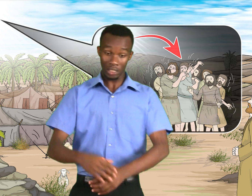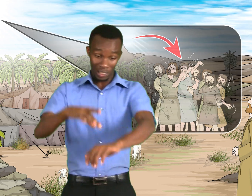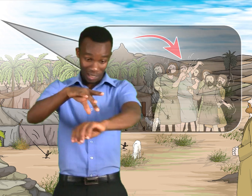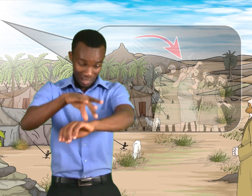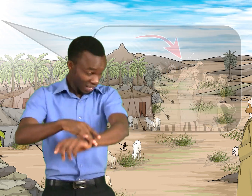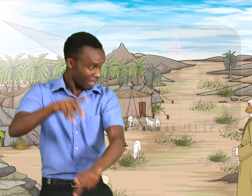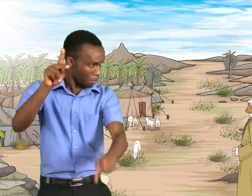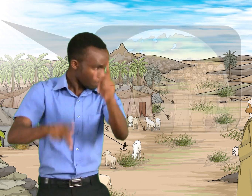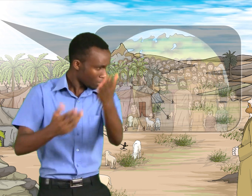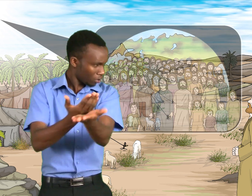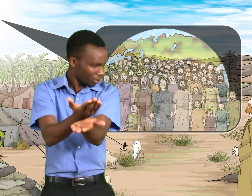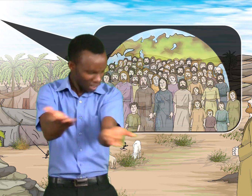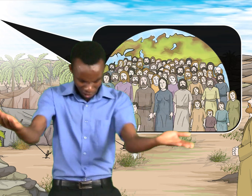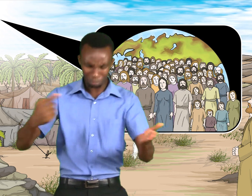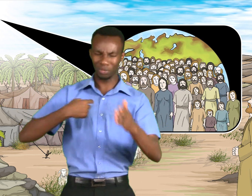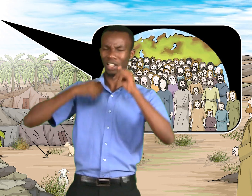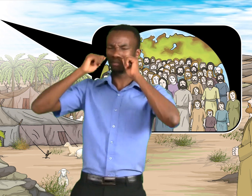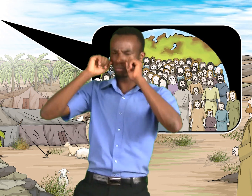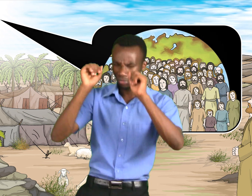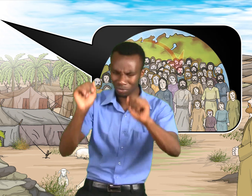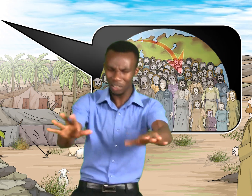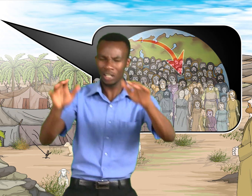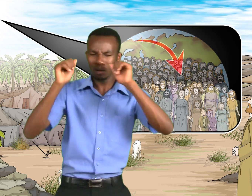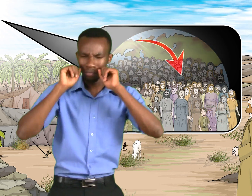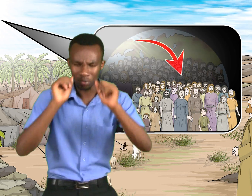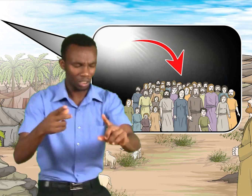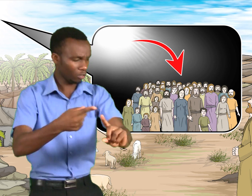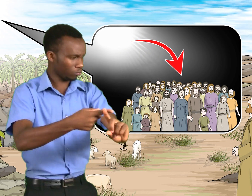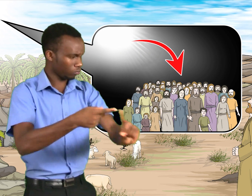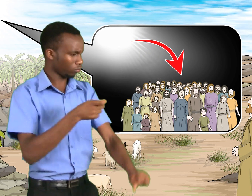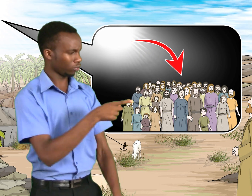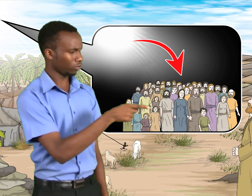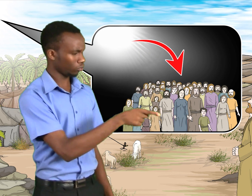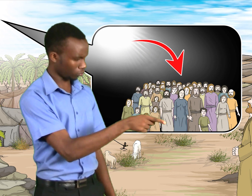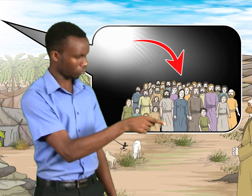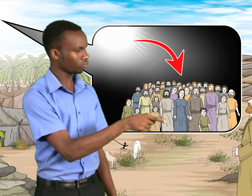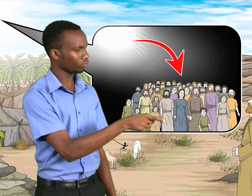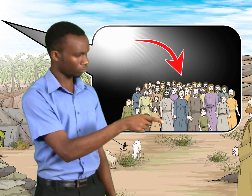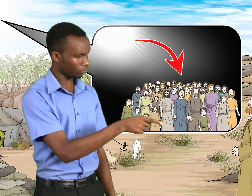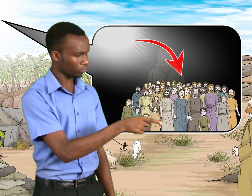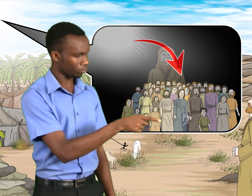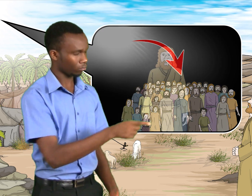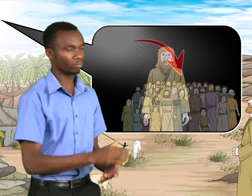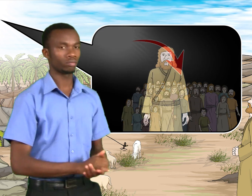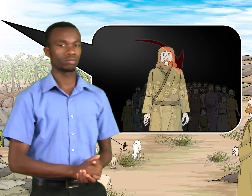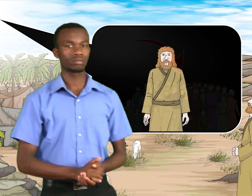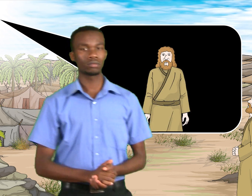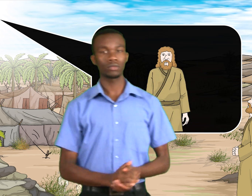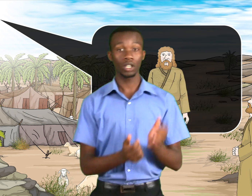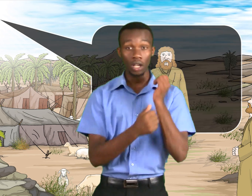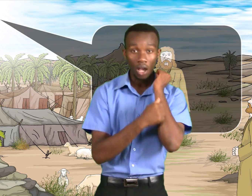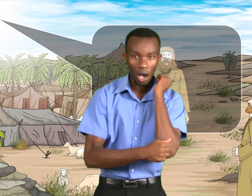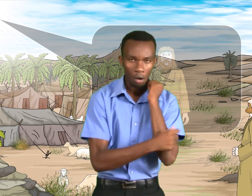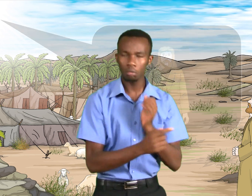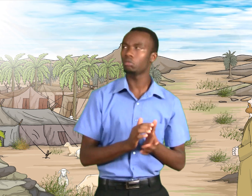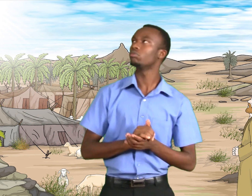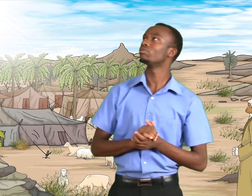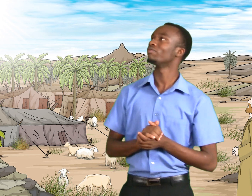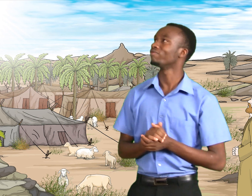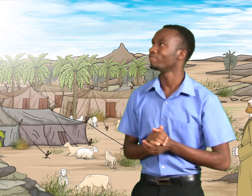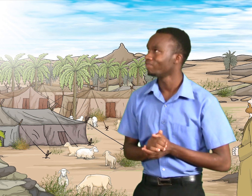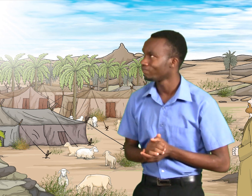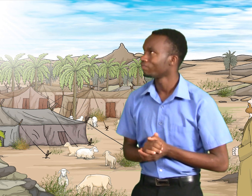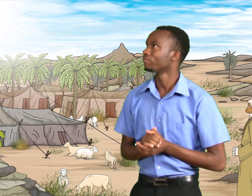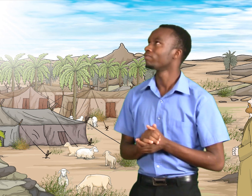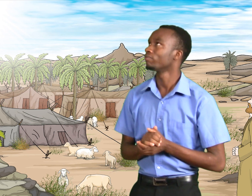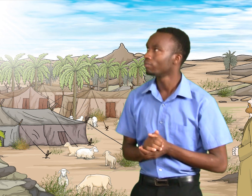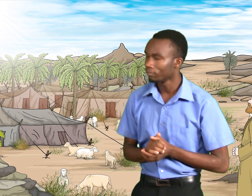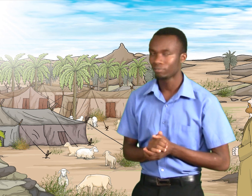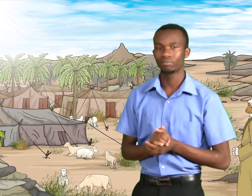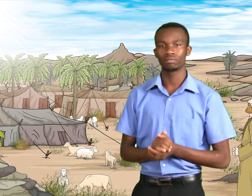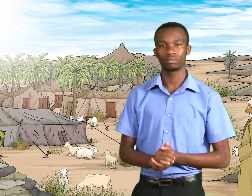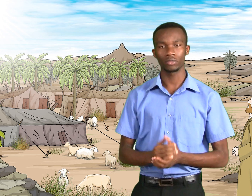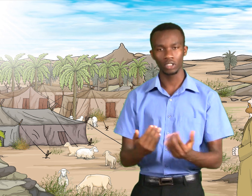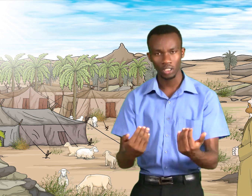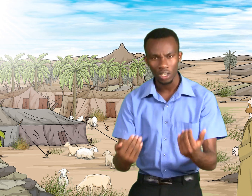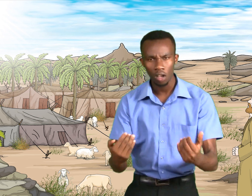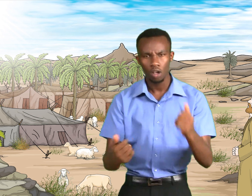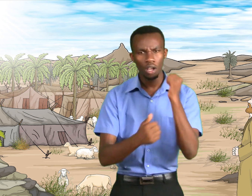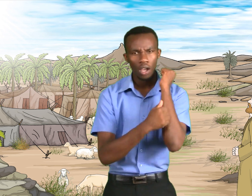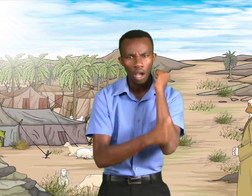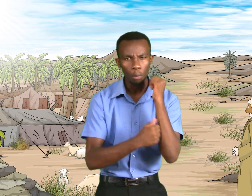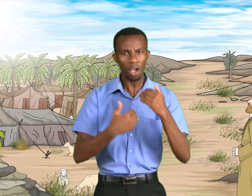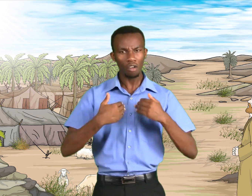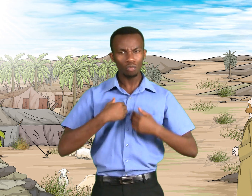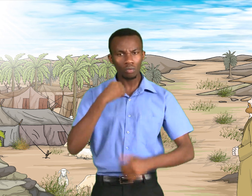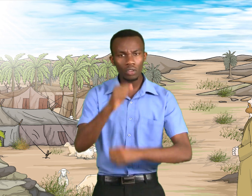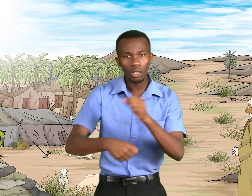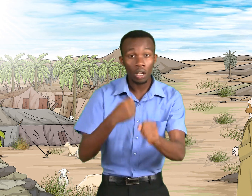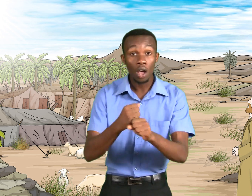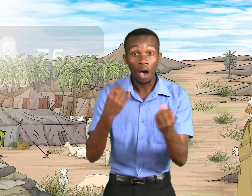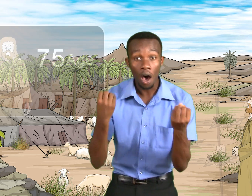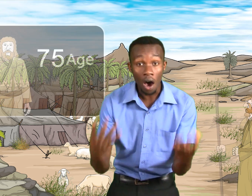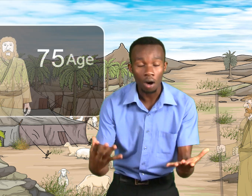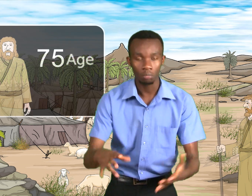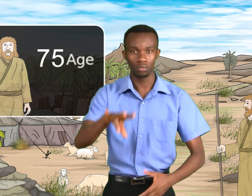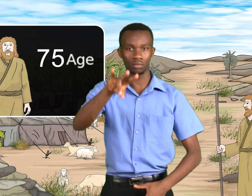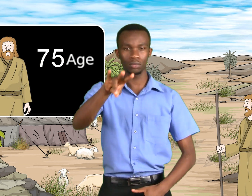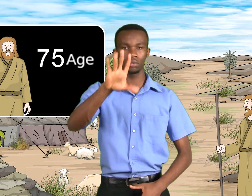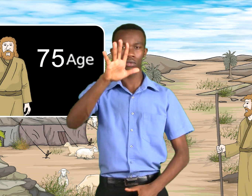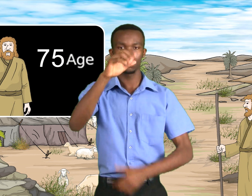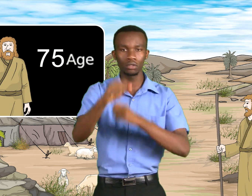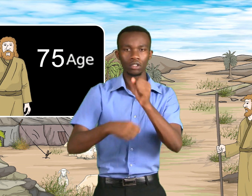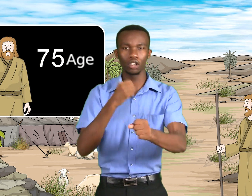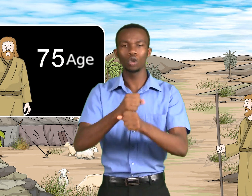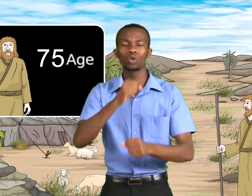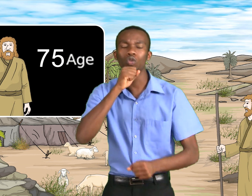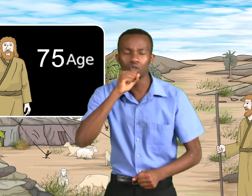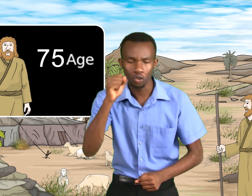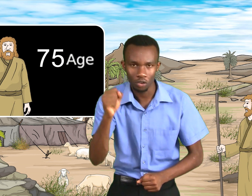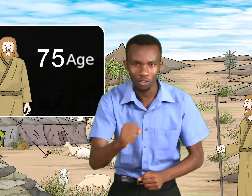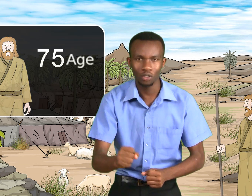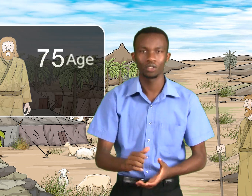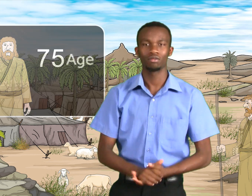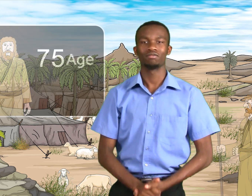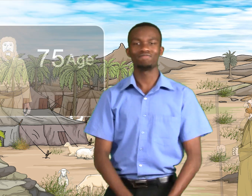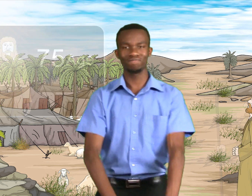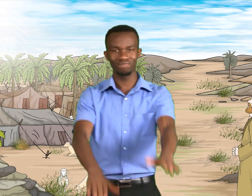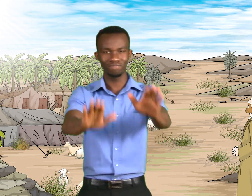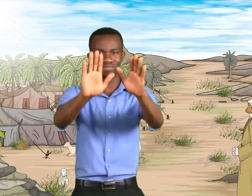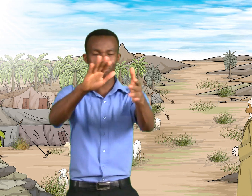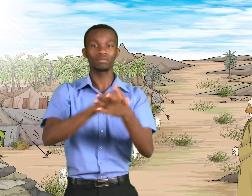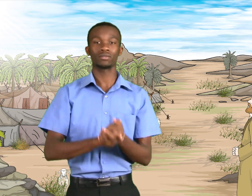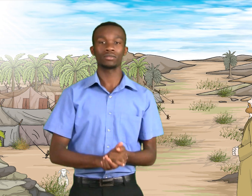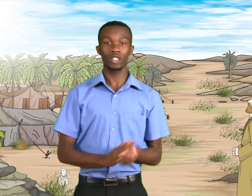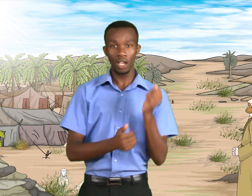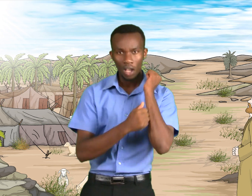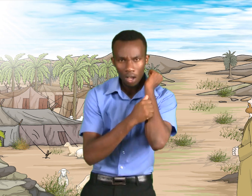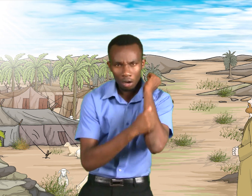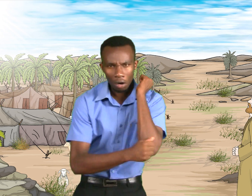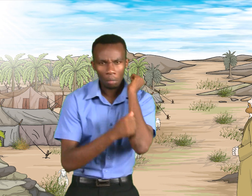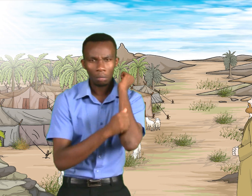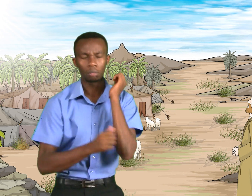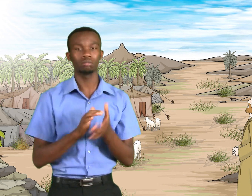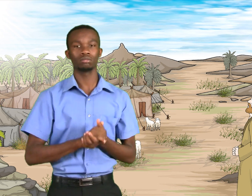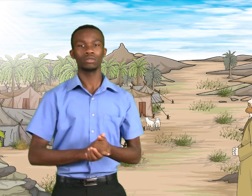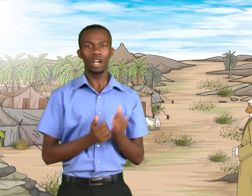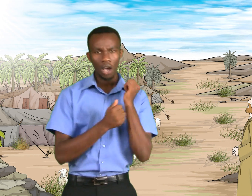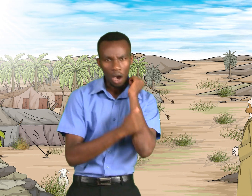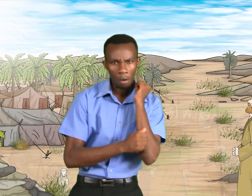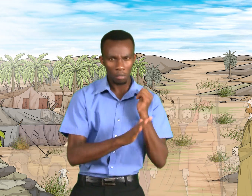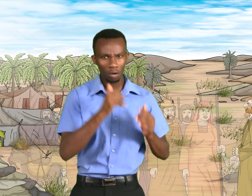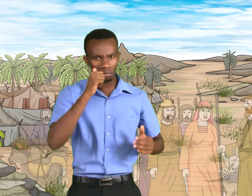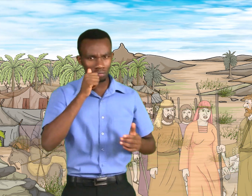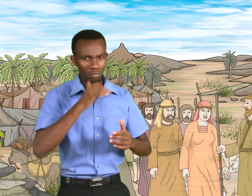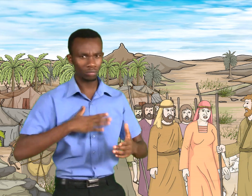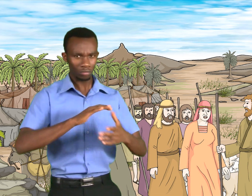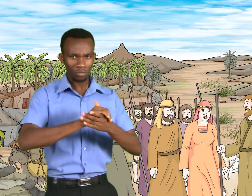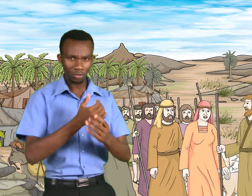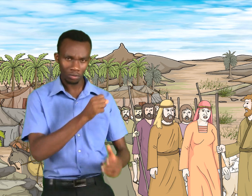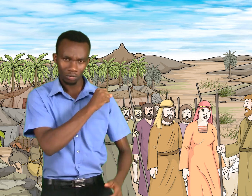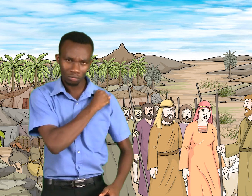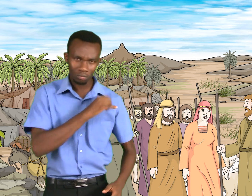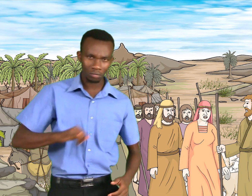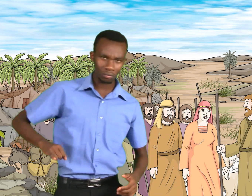So Abram departed, as the LORD had directed him, and Lot went with him. Abram was seventy-five years old when he left Haran.